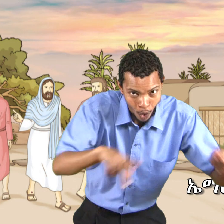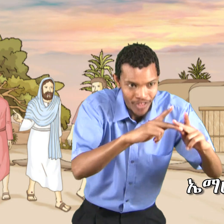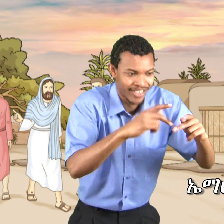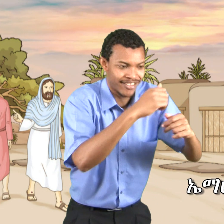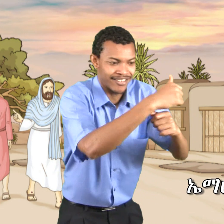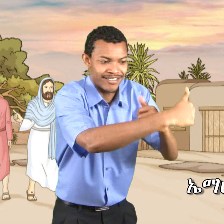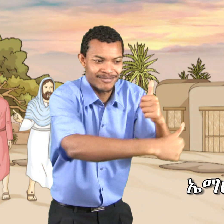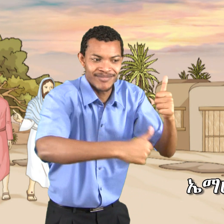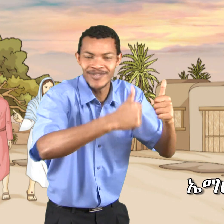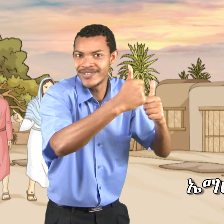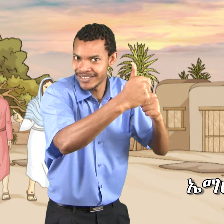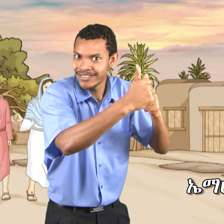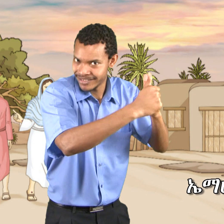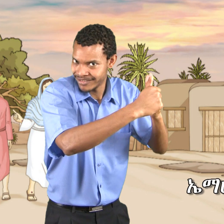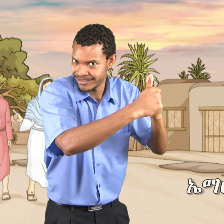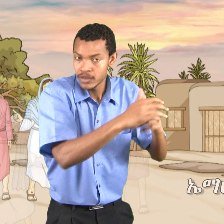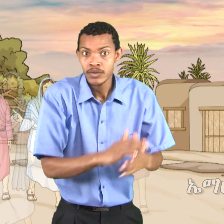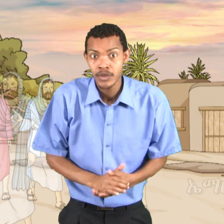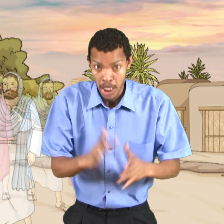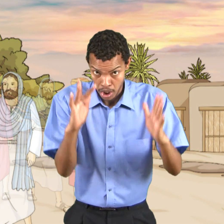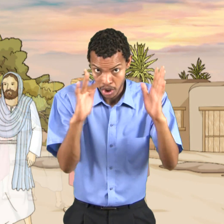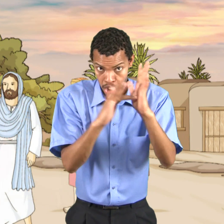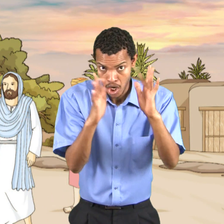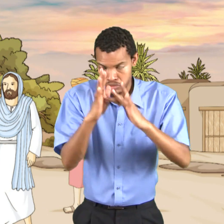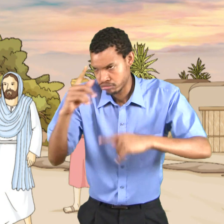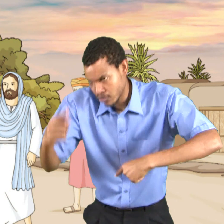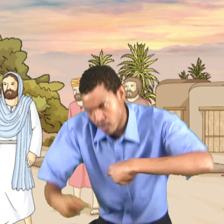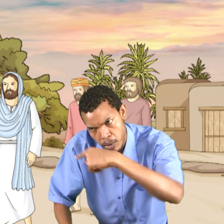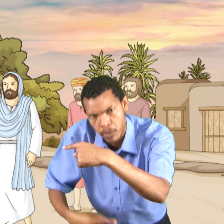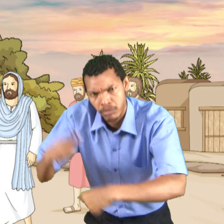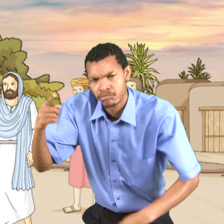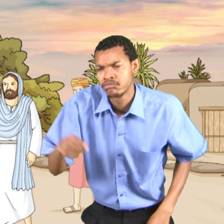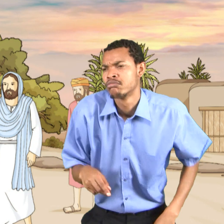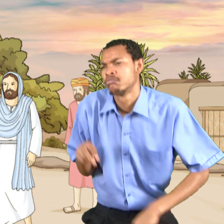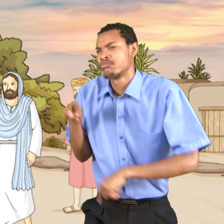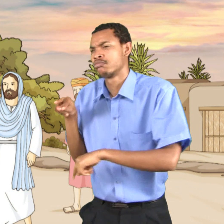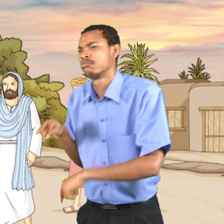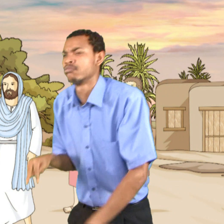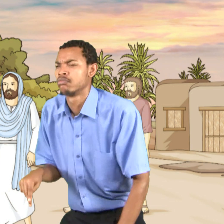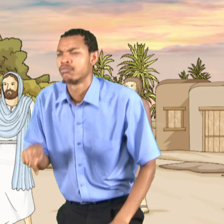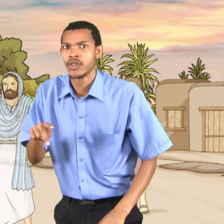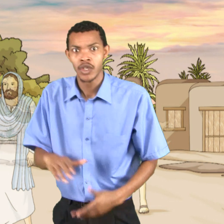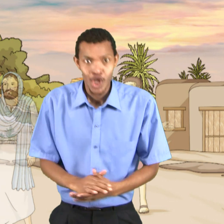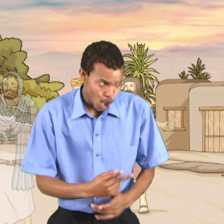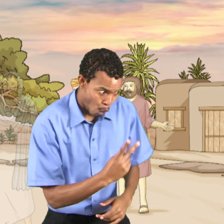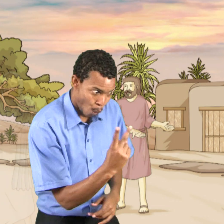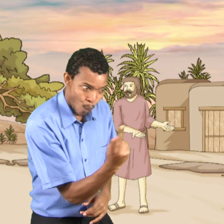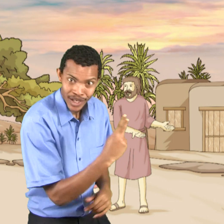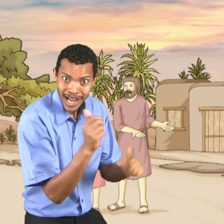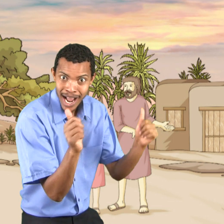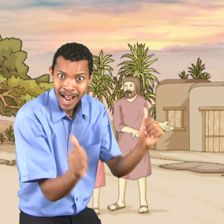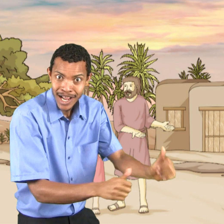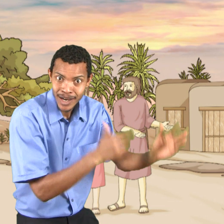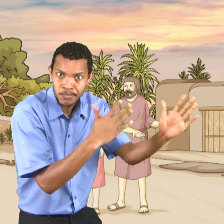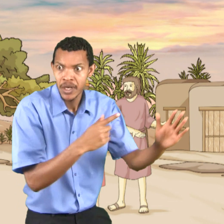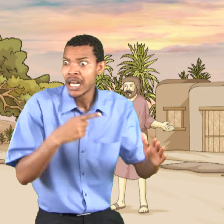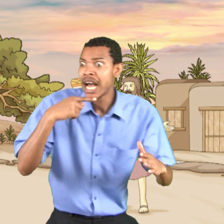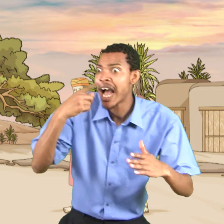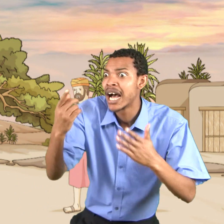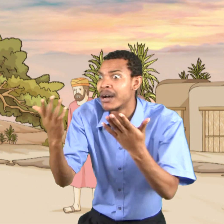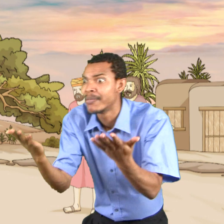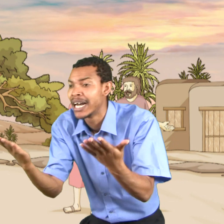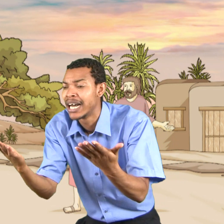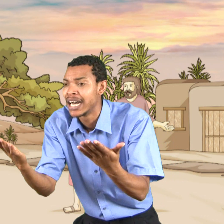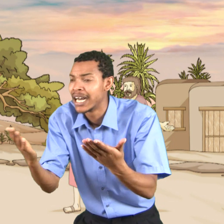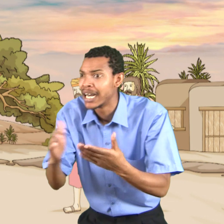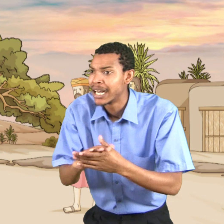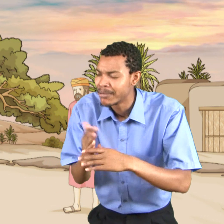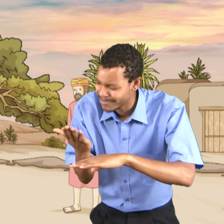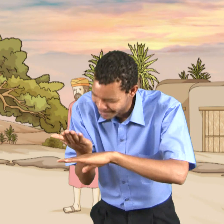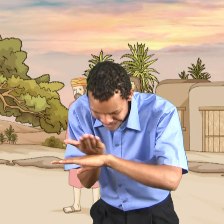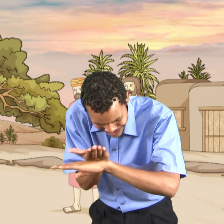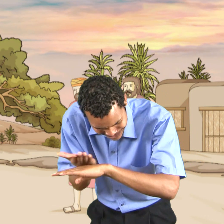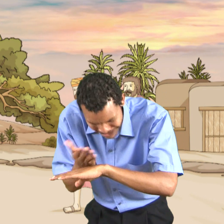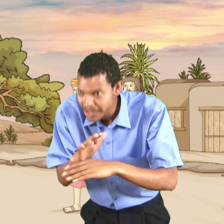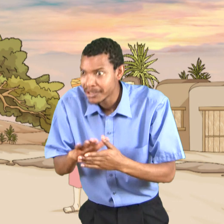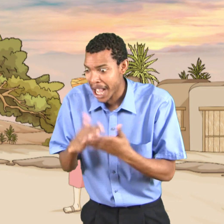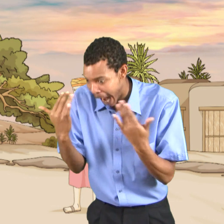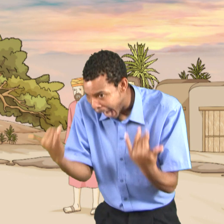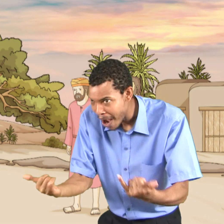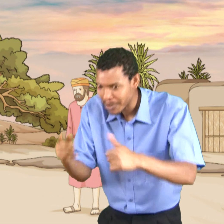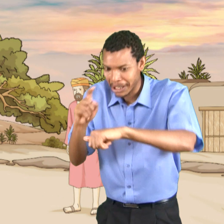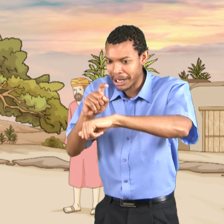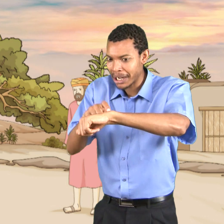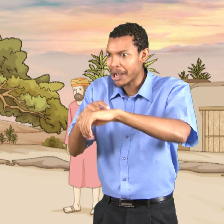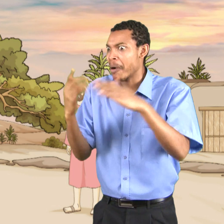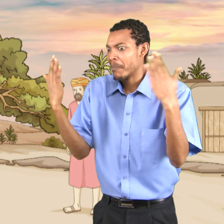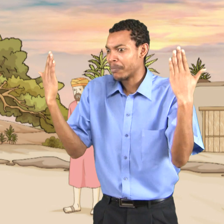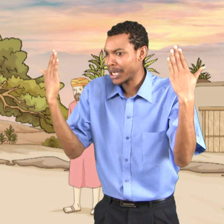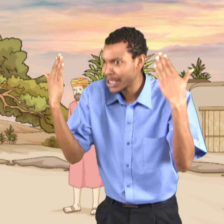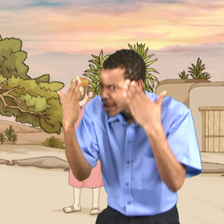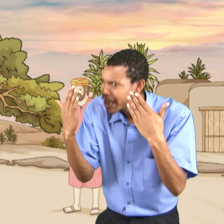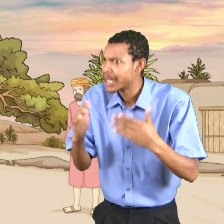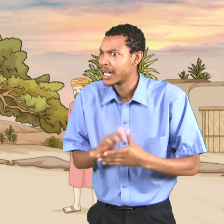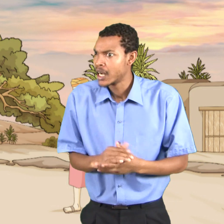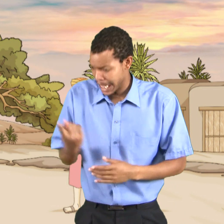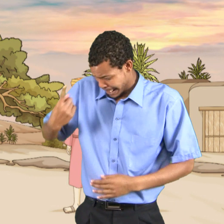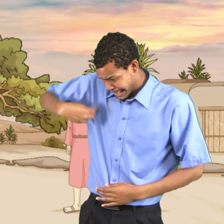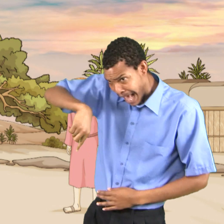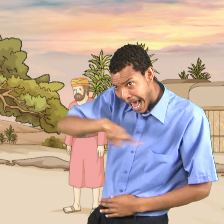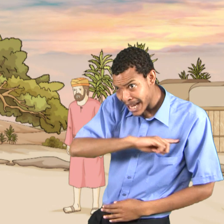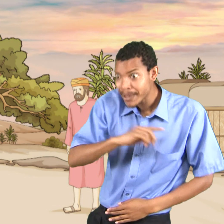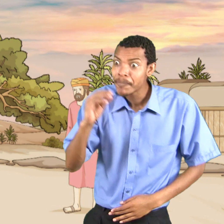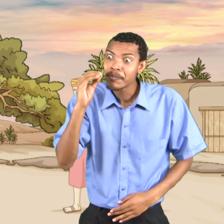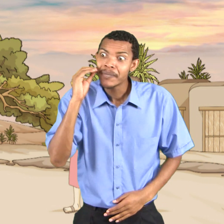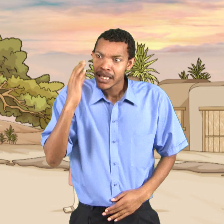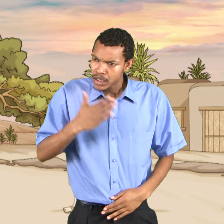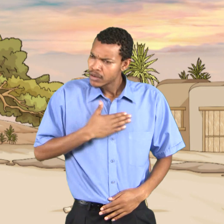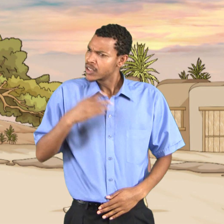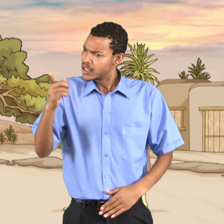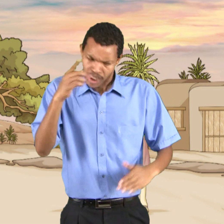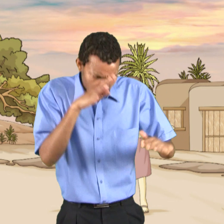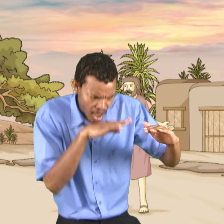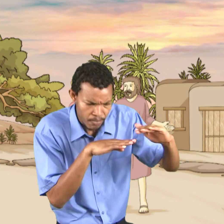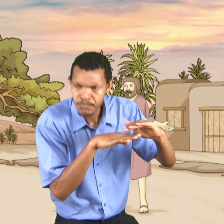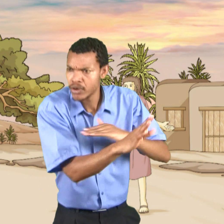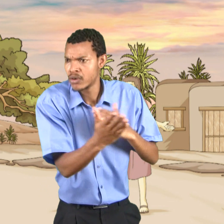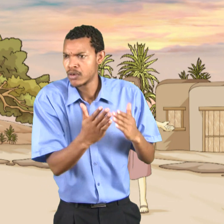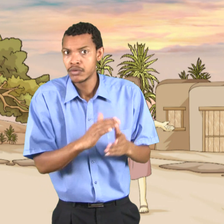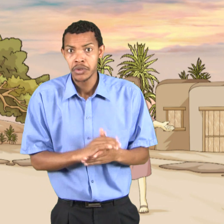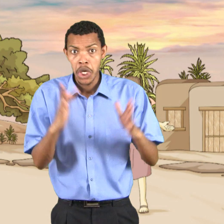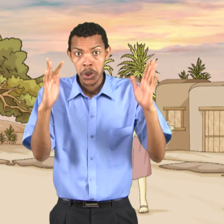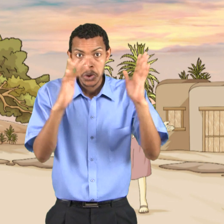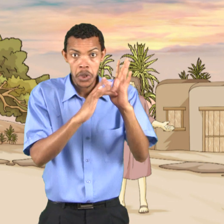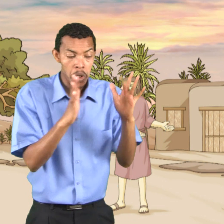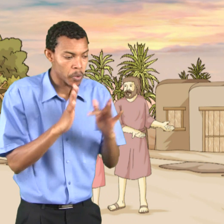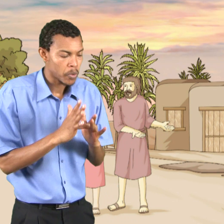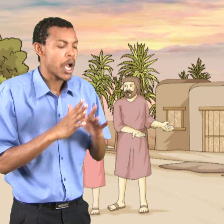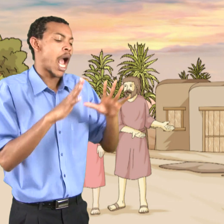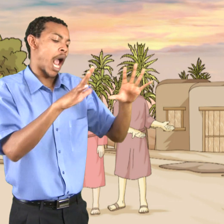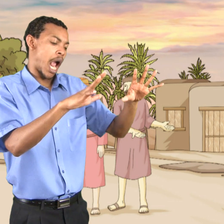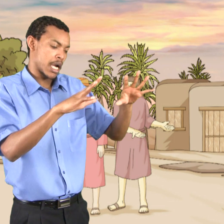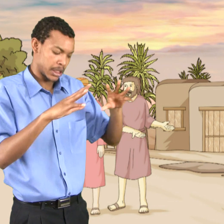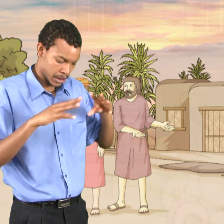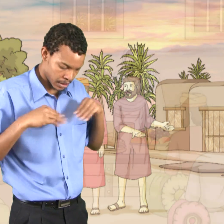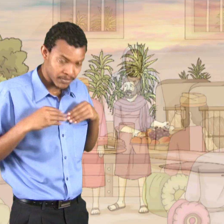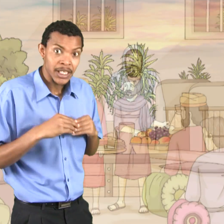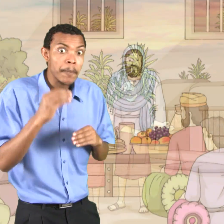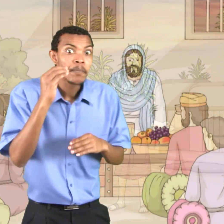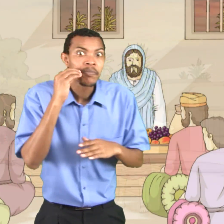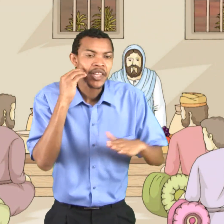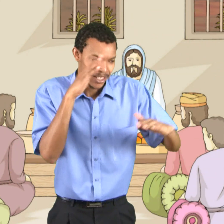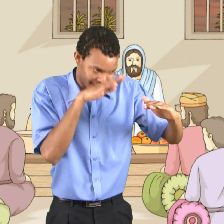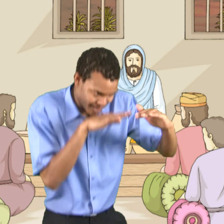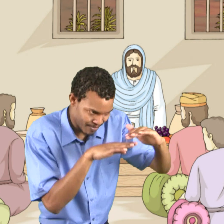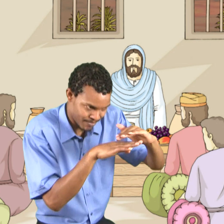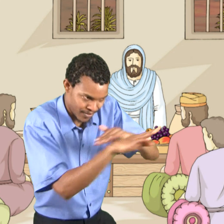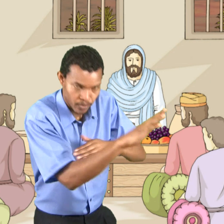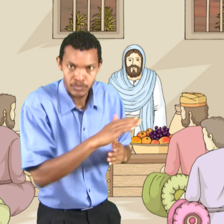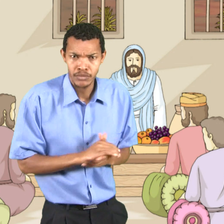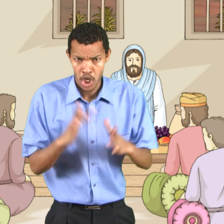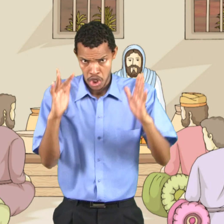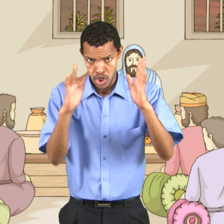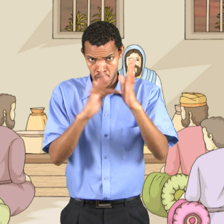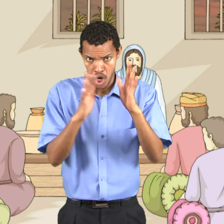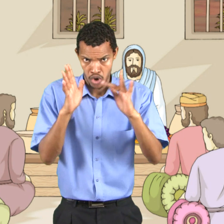But they pleaded with Him, “Stay with us, for it is nearly evening and the day is almost over.”